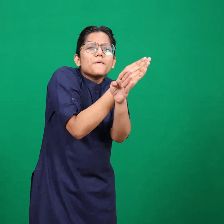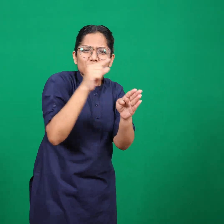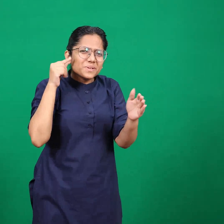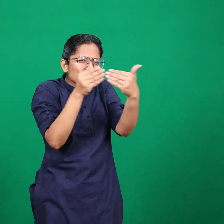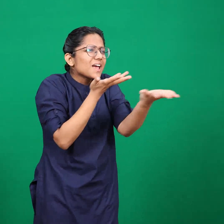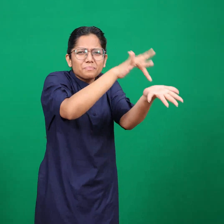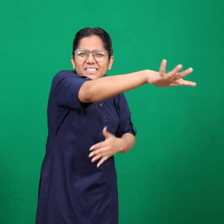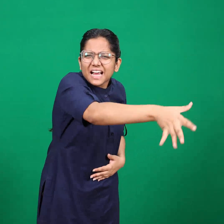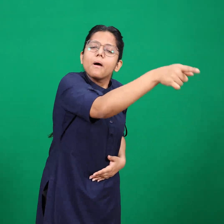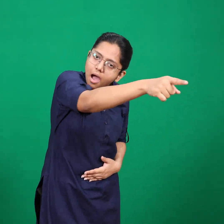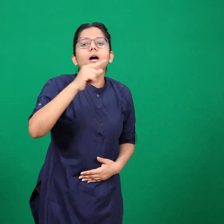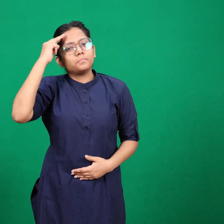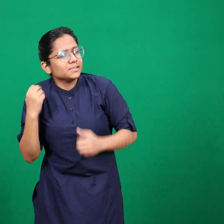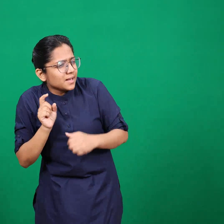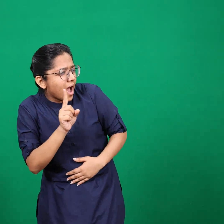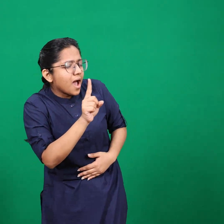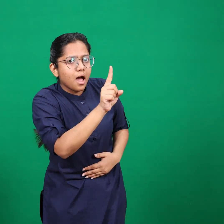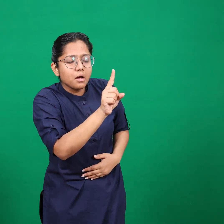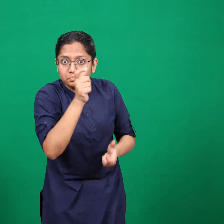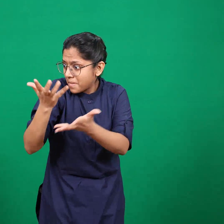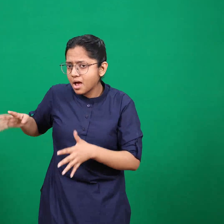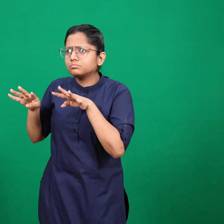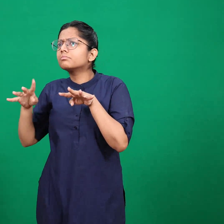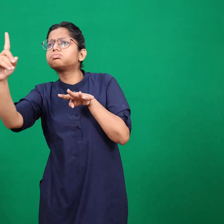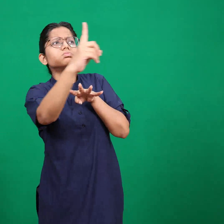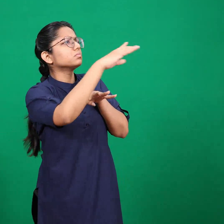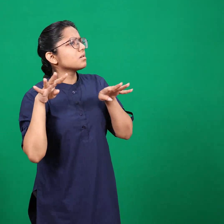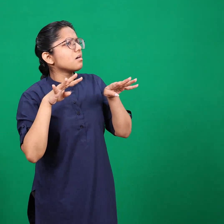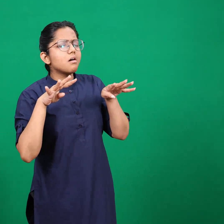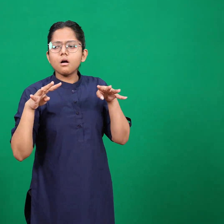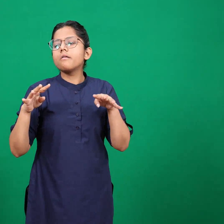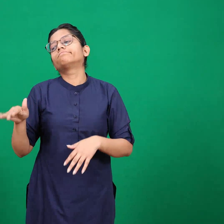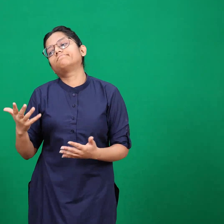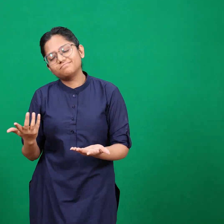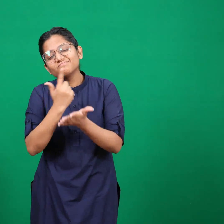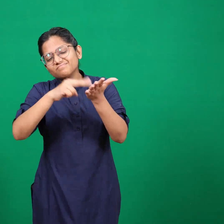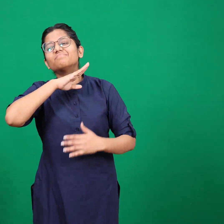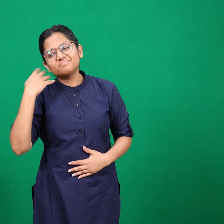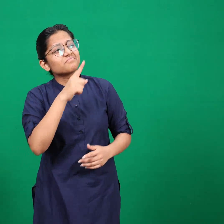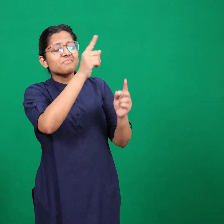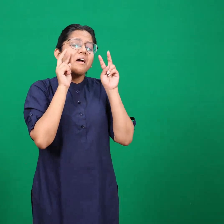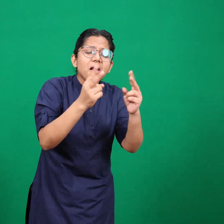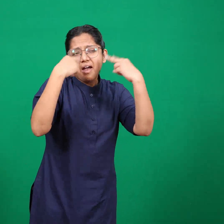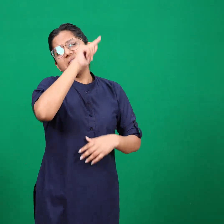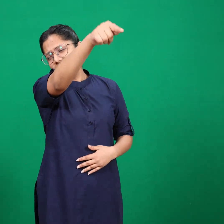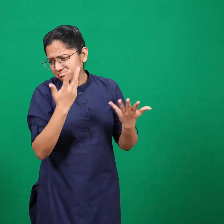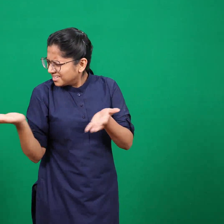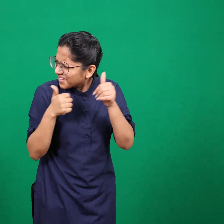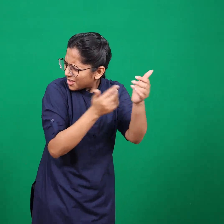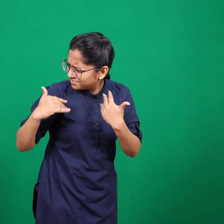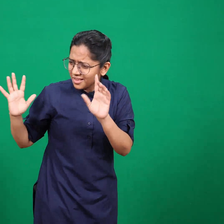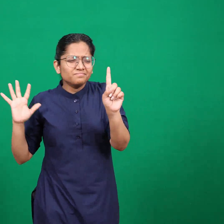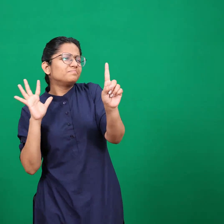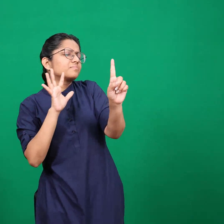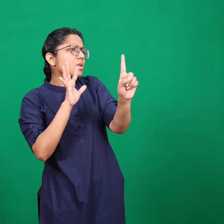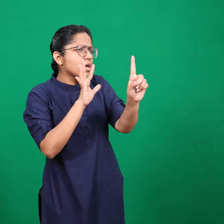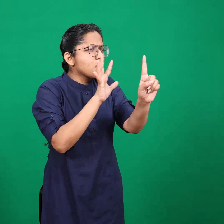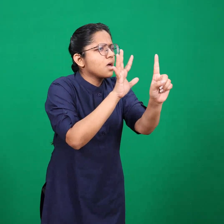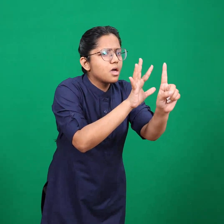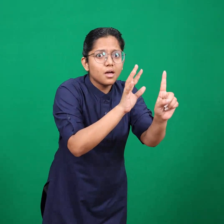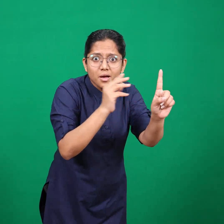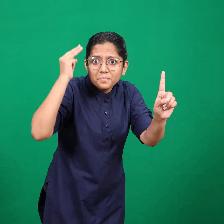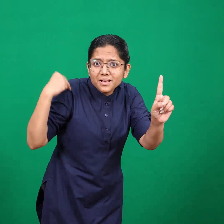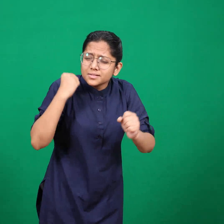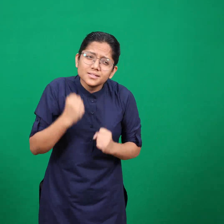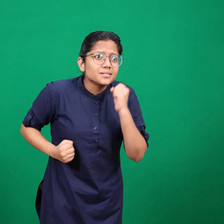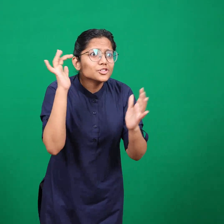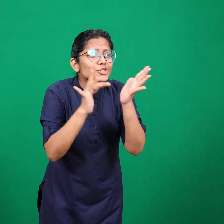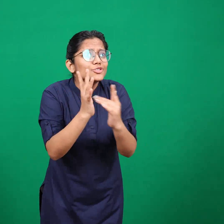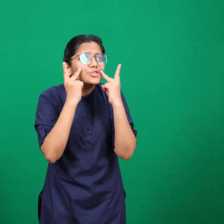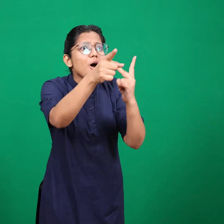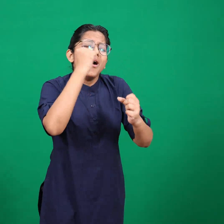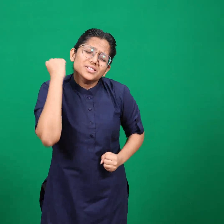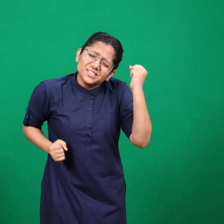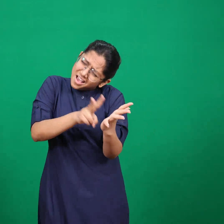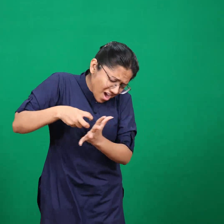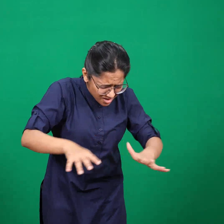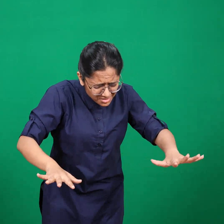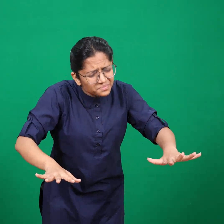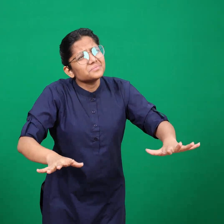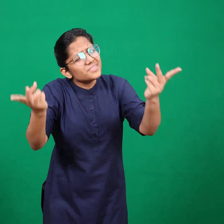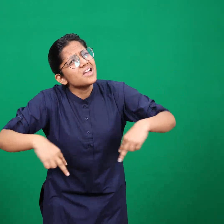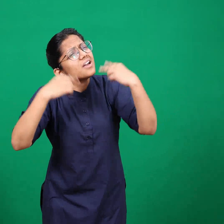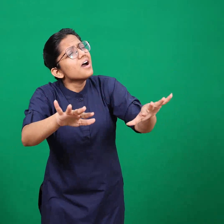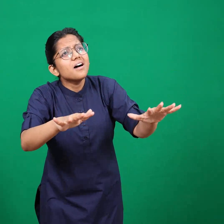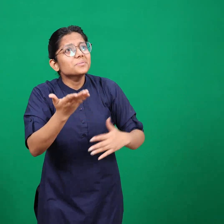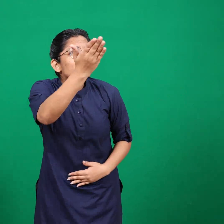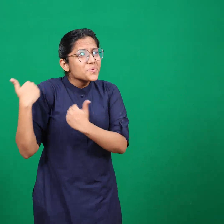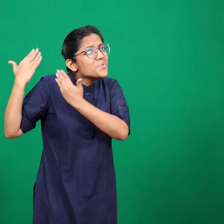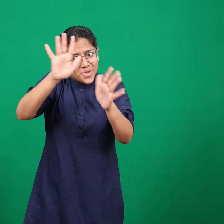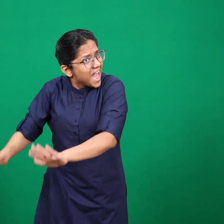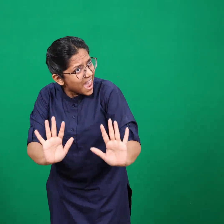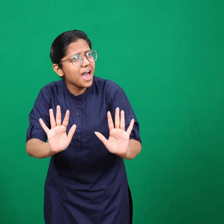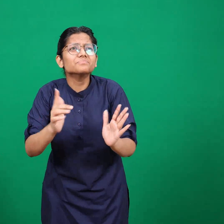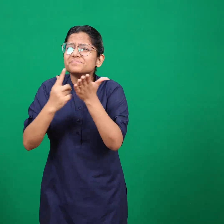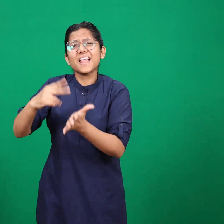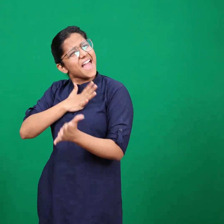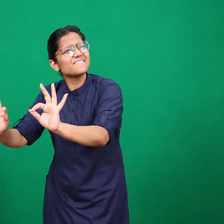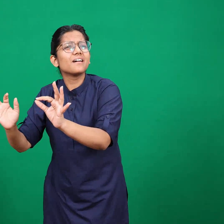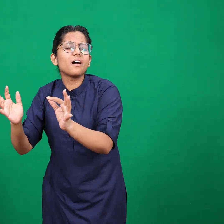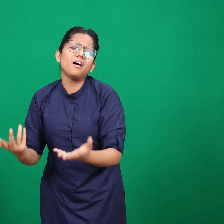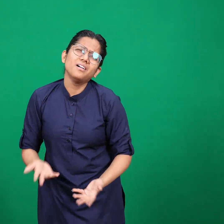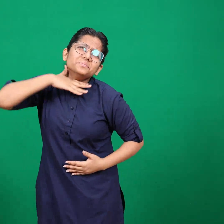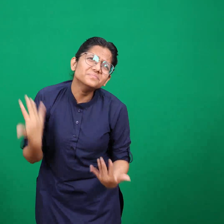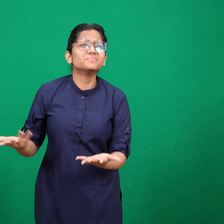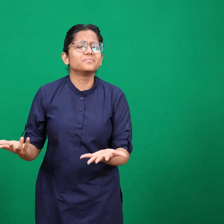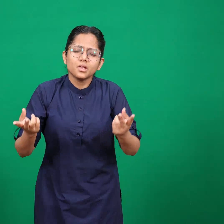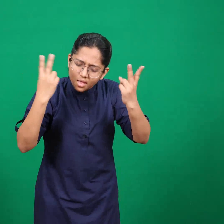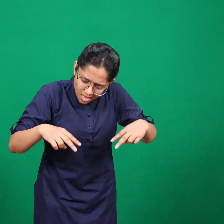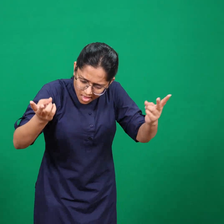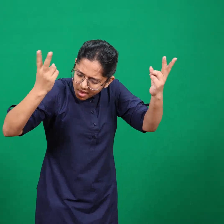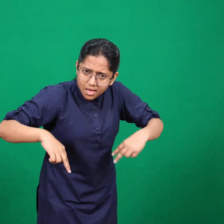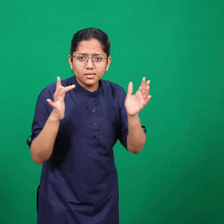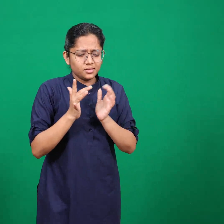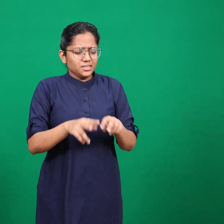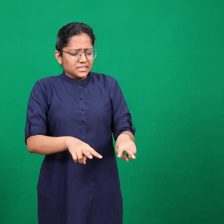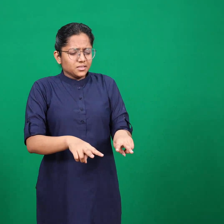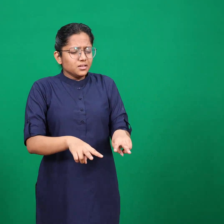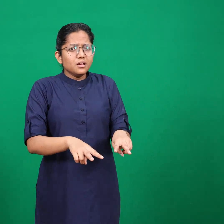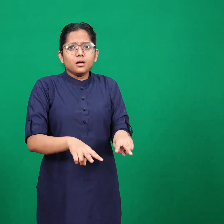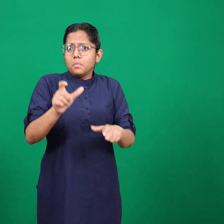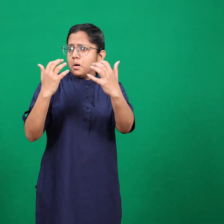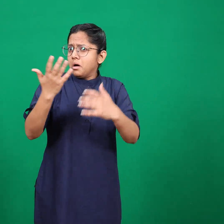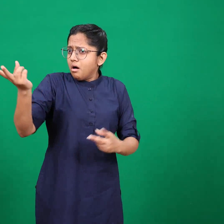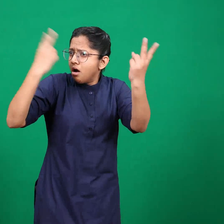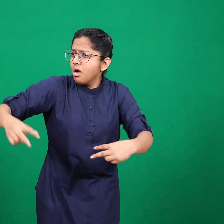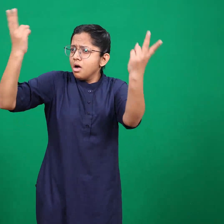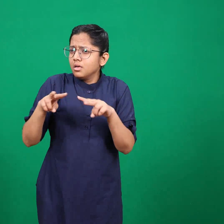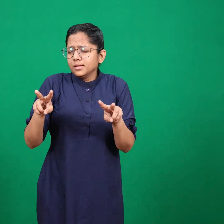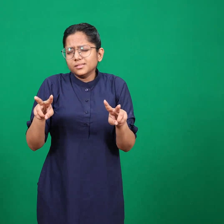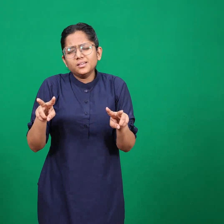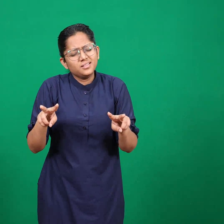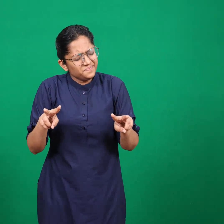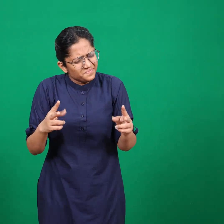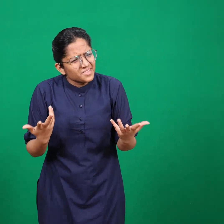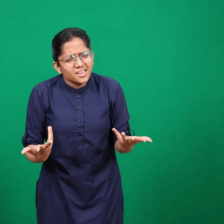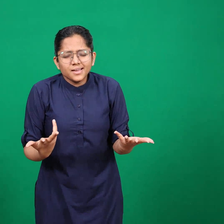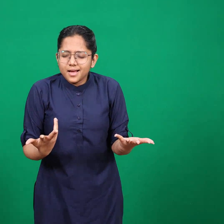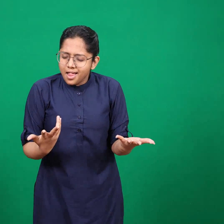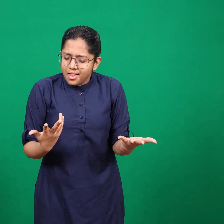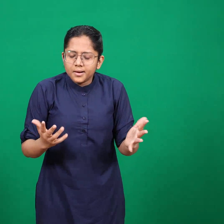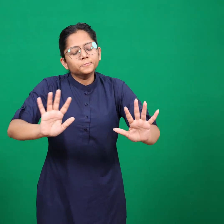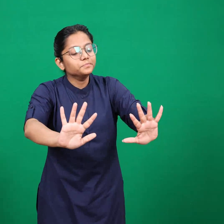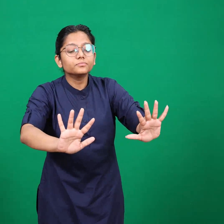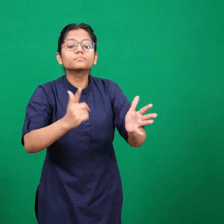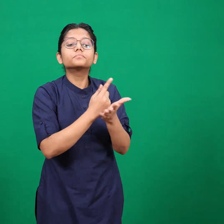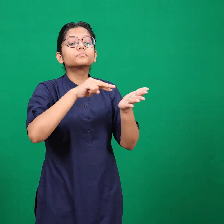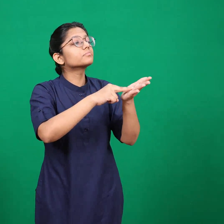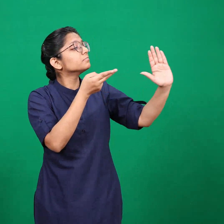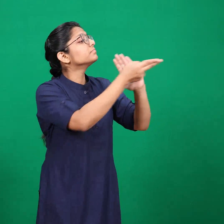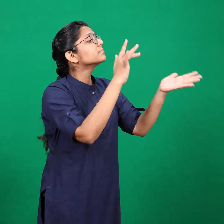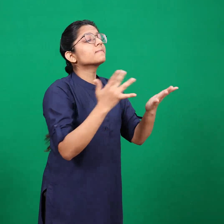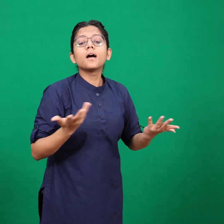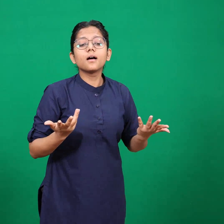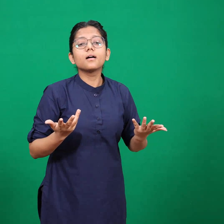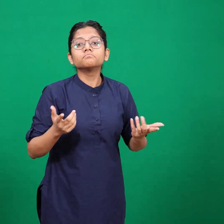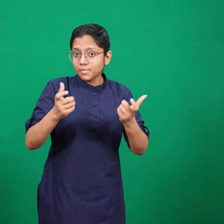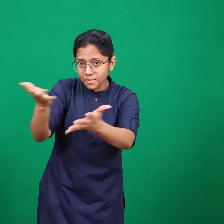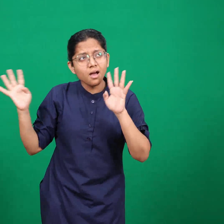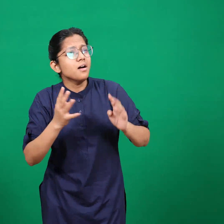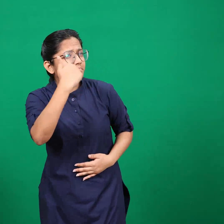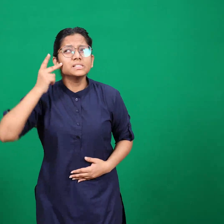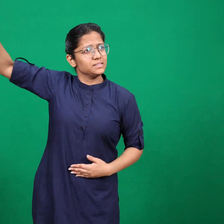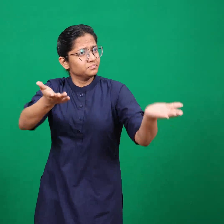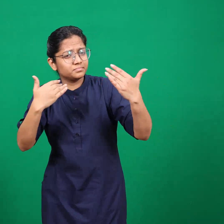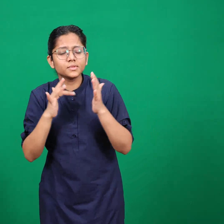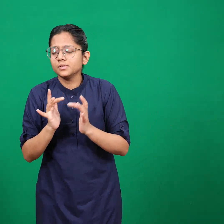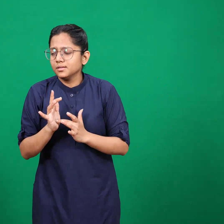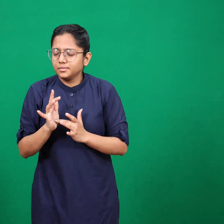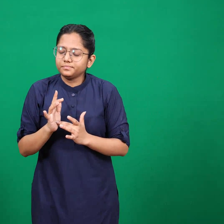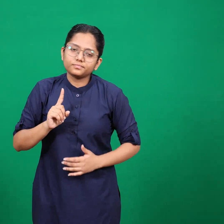When the Jews who were in the house consoling Mary saw how quickly she got up and went out, they followed her, supposing she was going to the tomb to mourn there. When Mary came to Jesus and saw Him, she fell at His feet and said, "Lord, if You had been here, my brother would not have died."